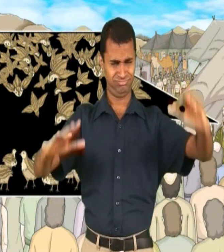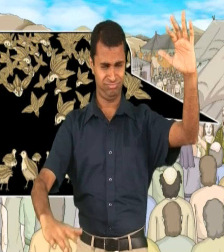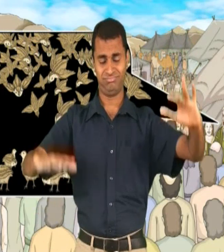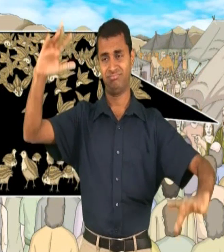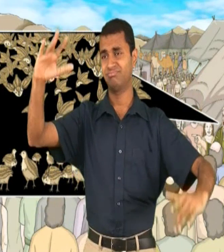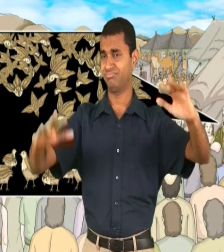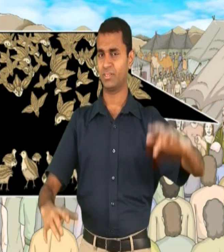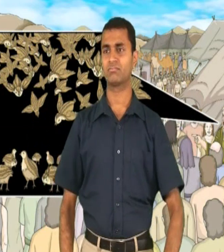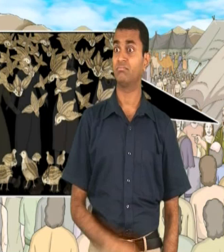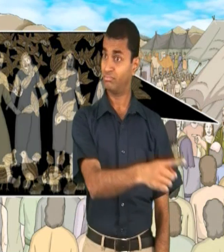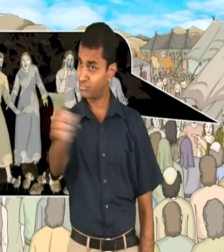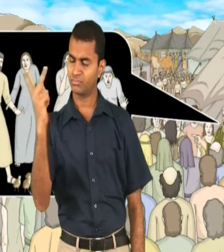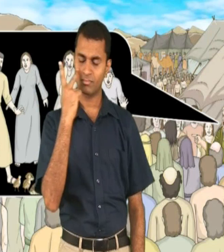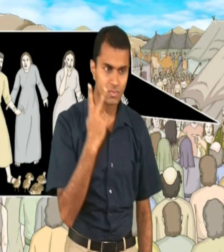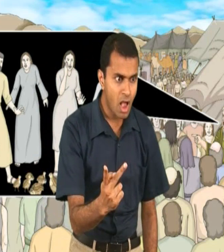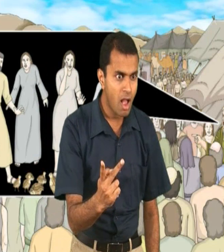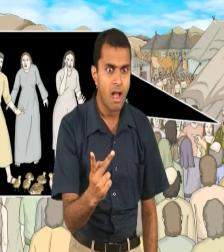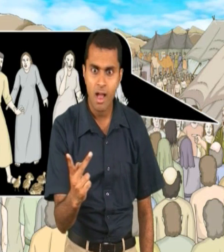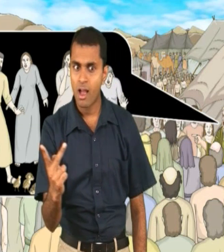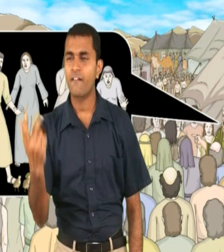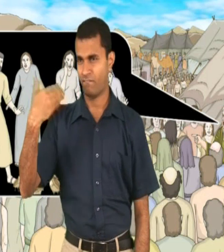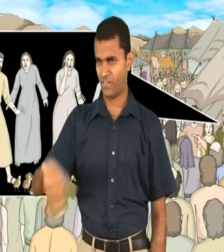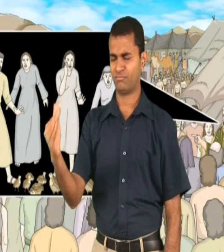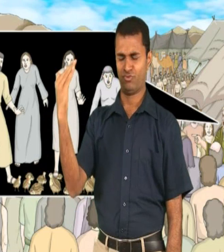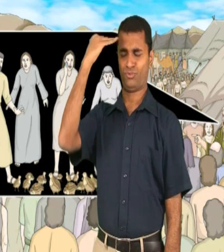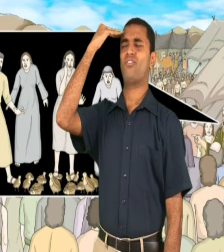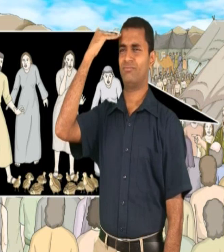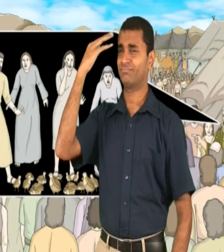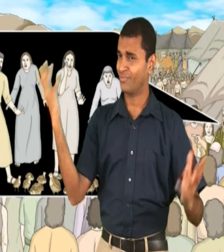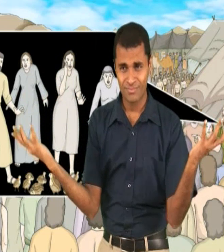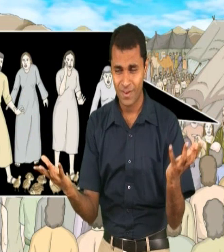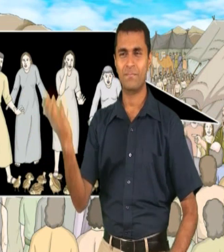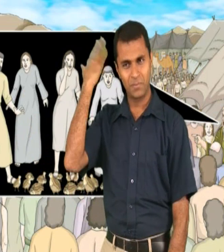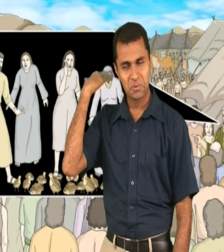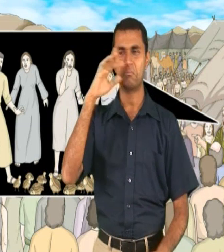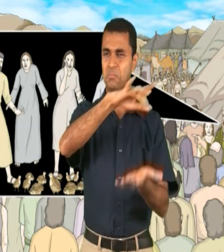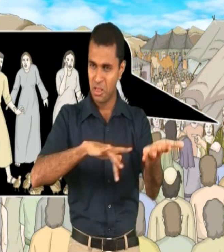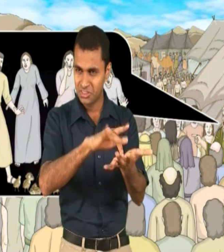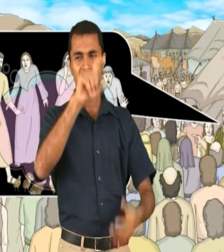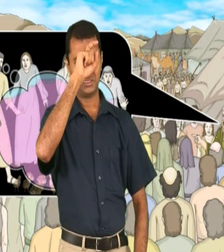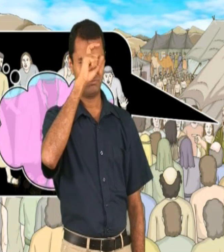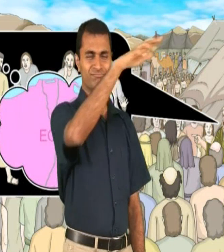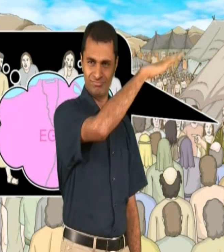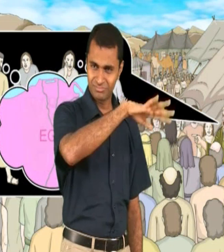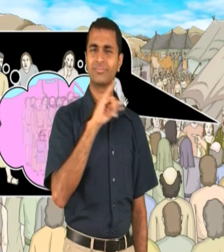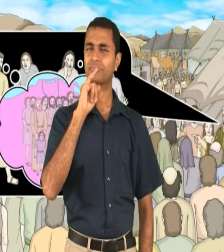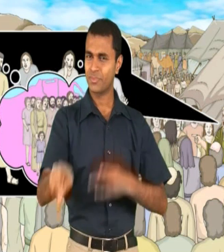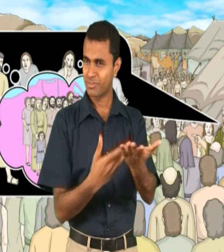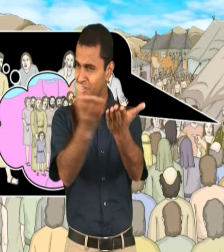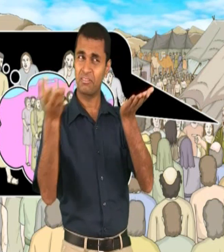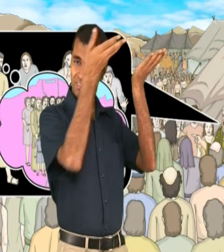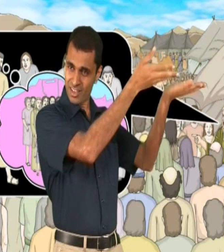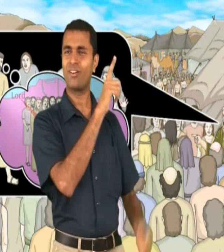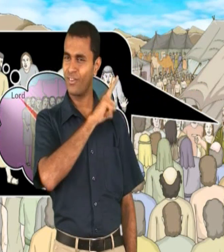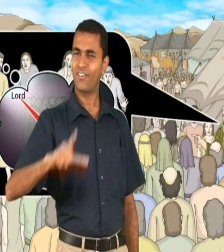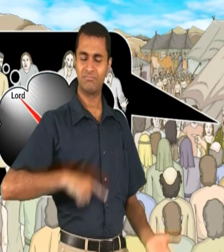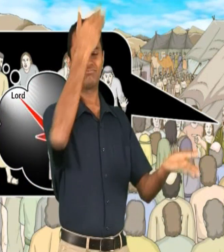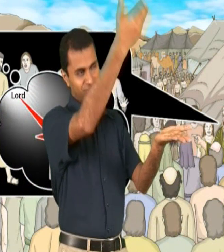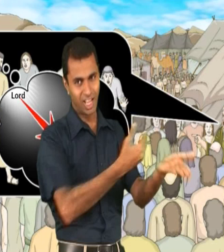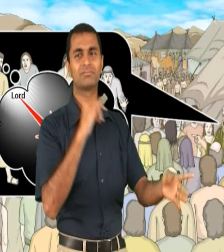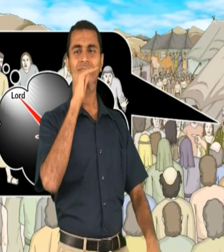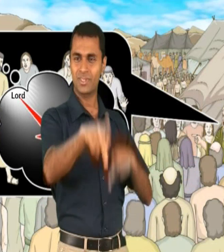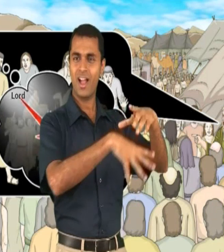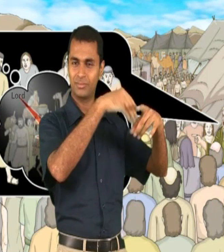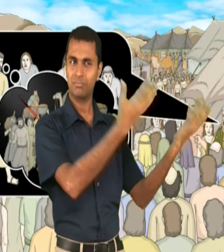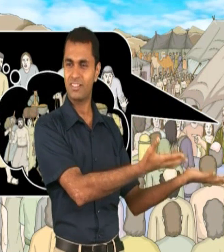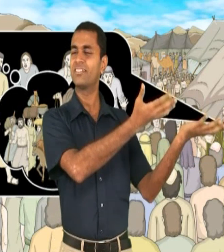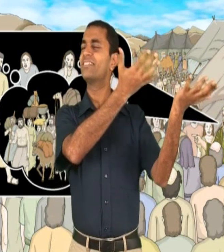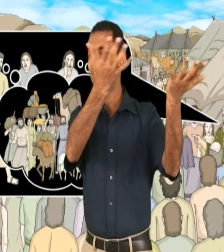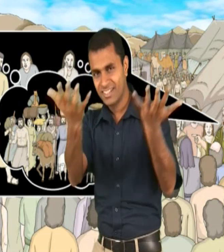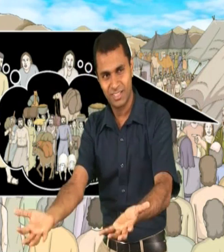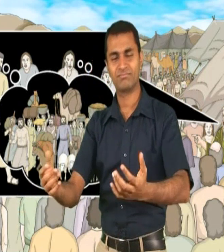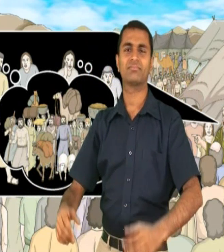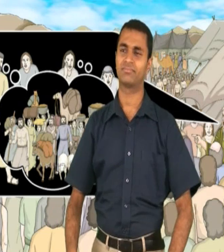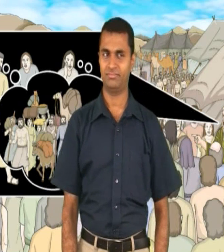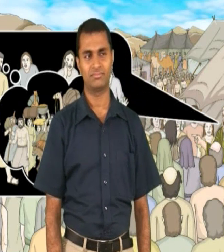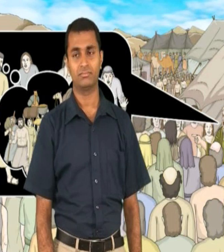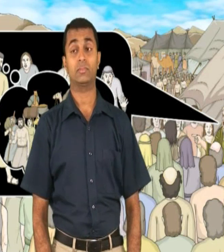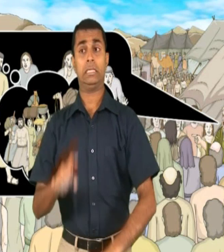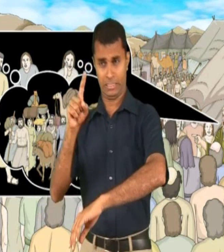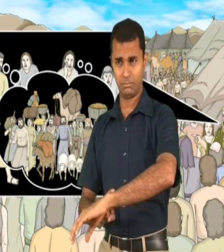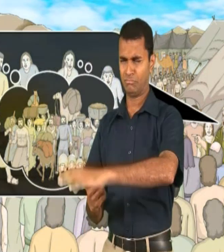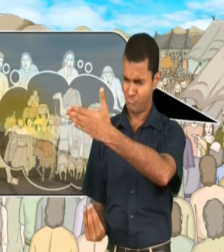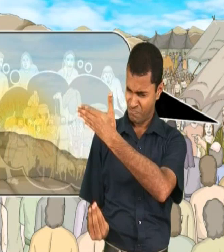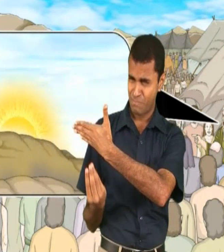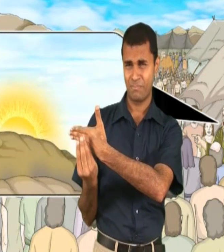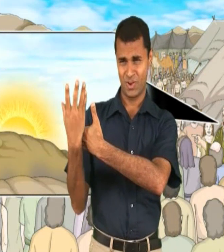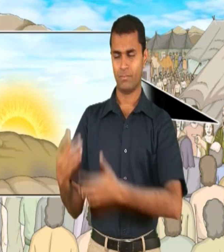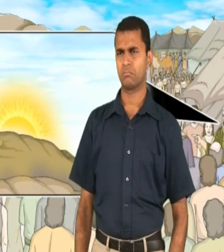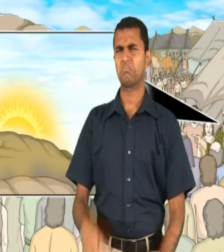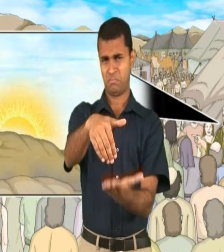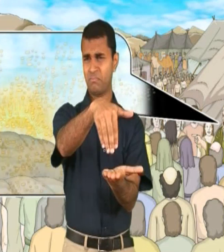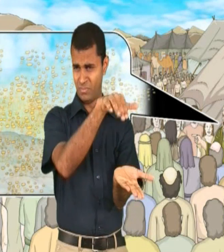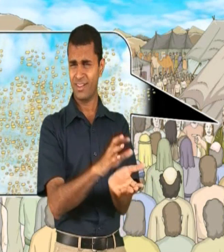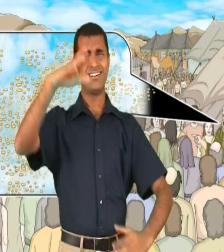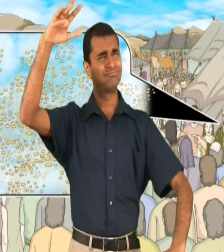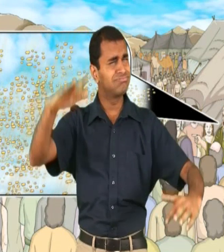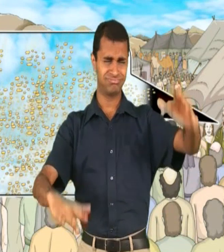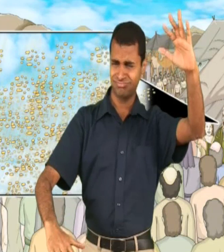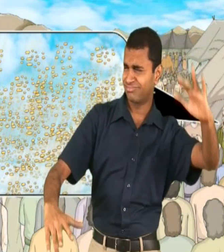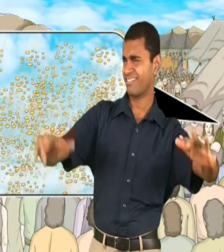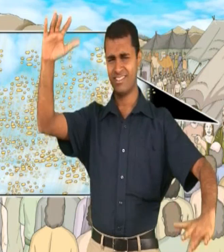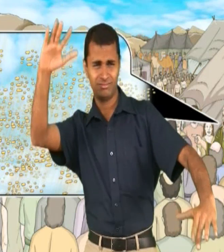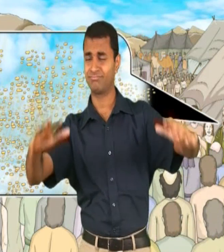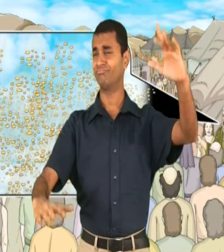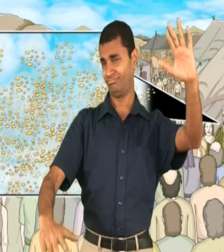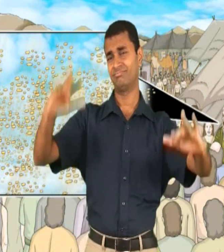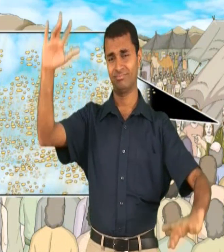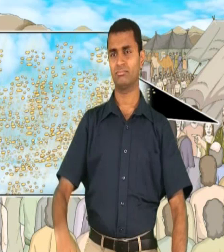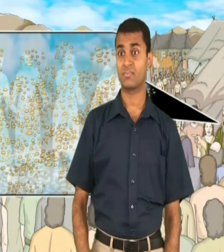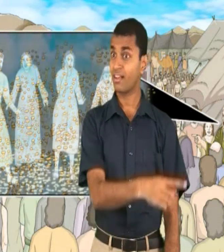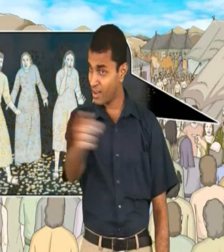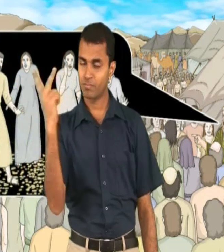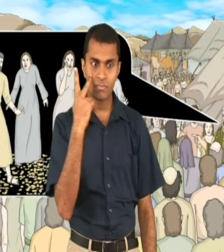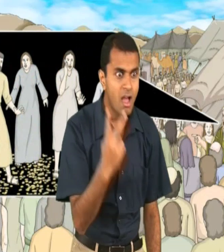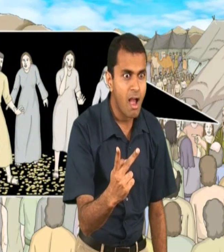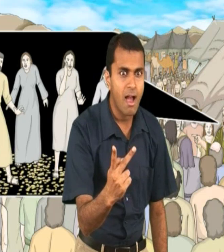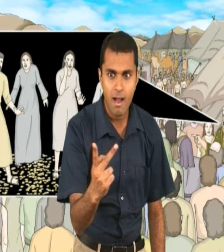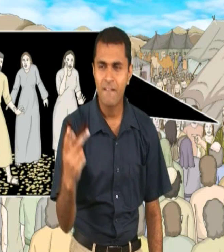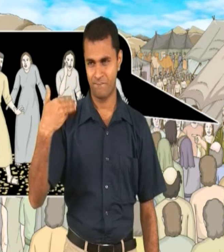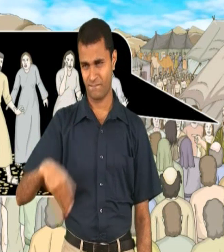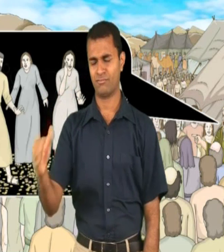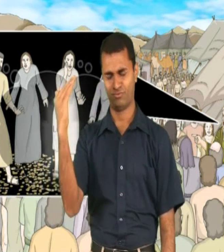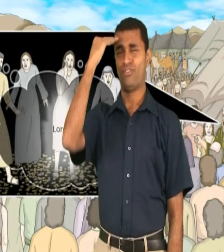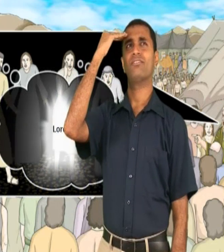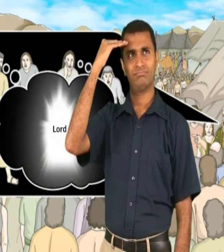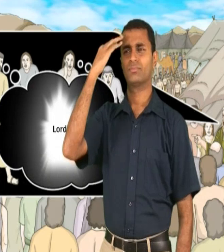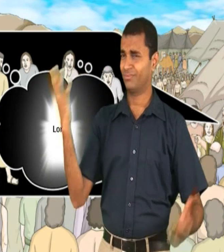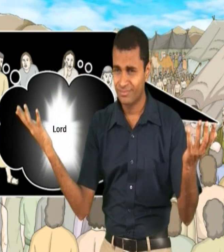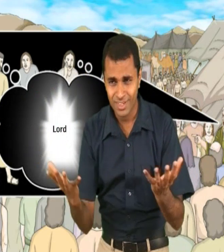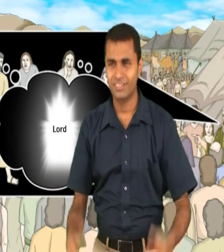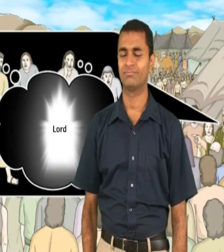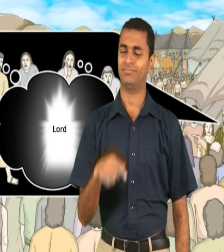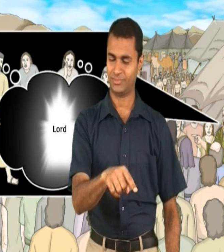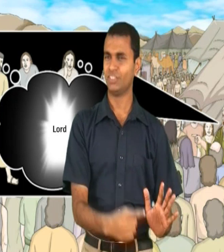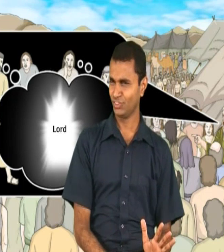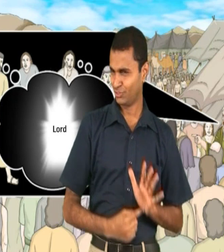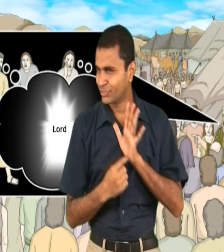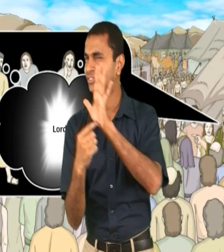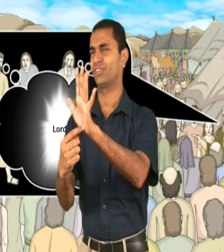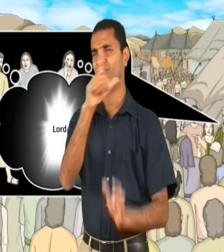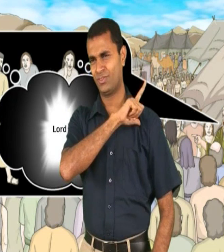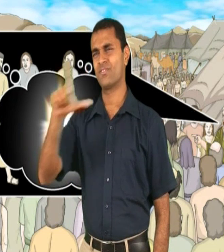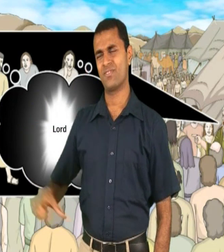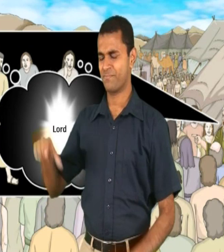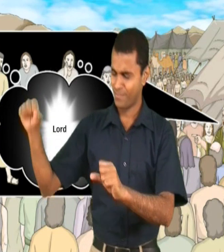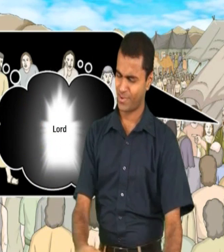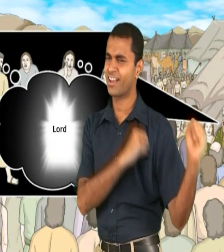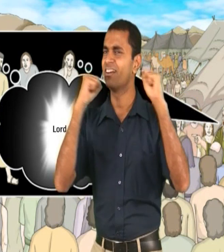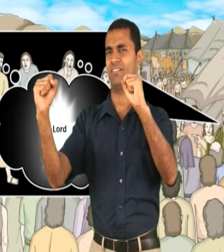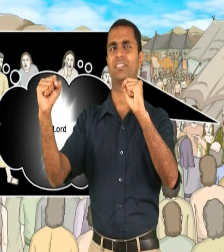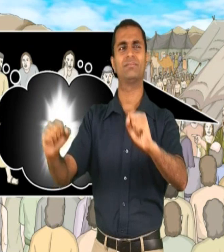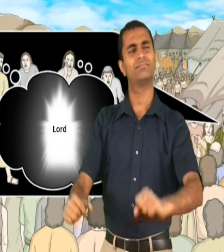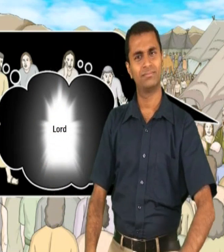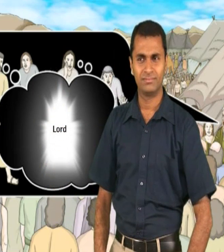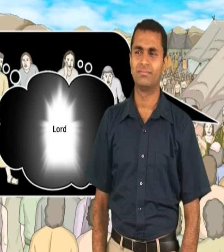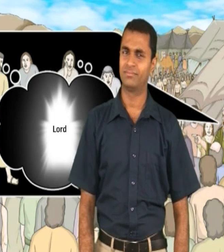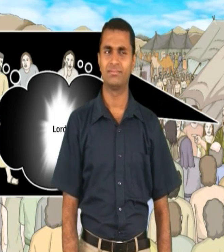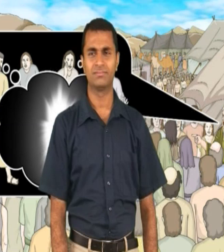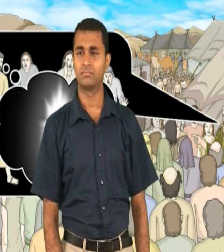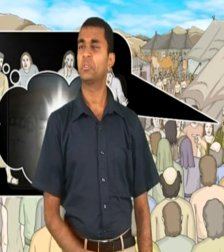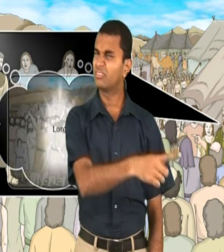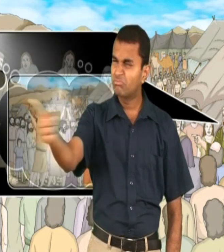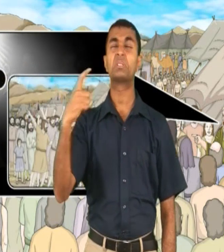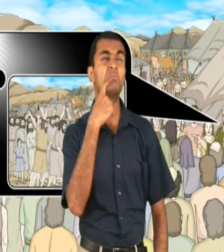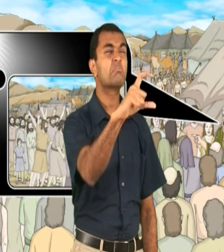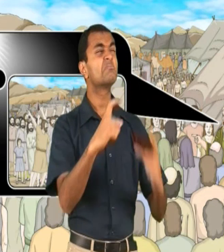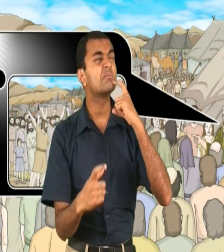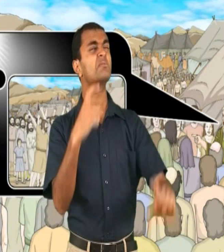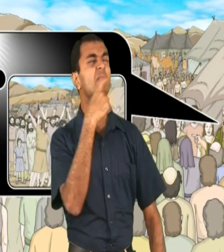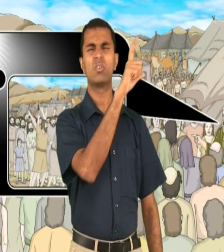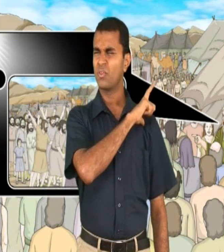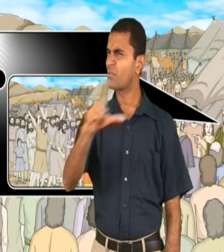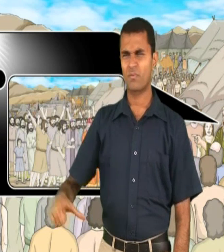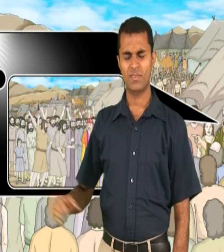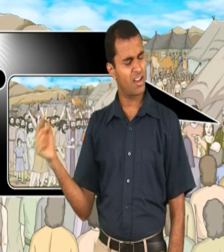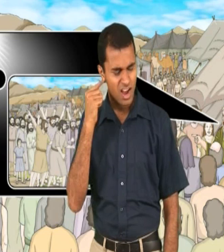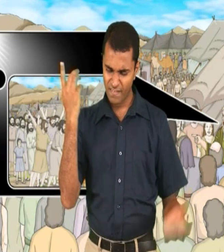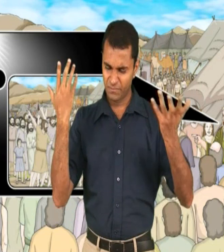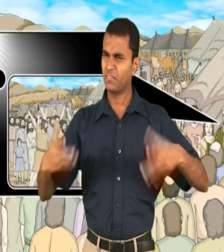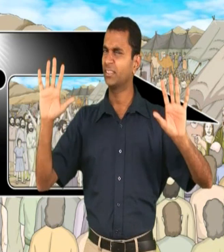For who are we that you should grumble against us?” And Moses added, “The LORD will give you meat to eat this evening and bread to fill you in the morning, for He has heard your grumbling against Him.